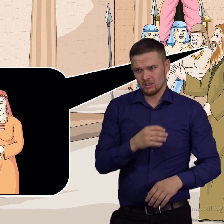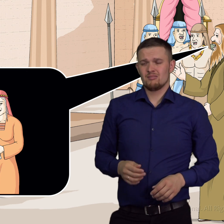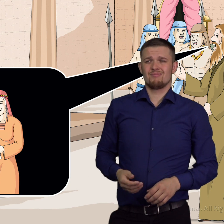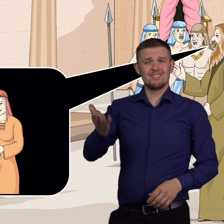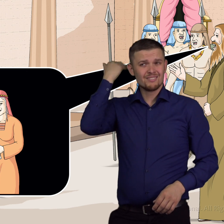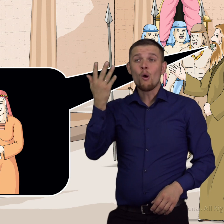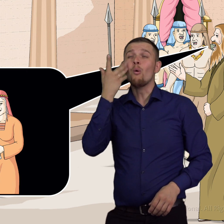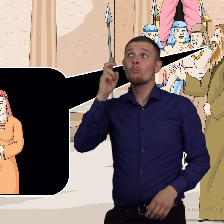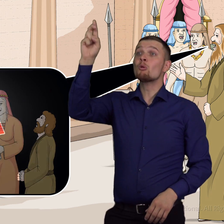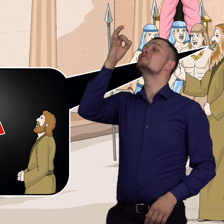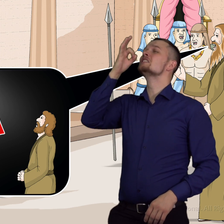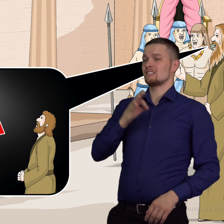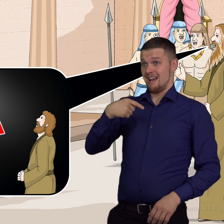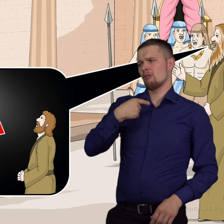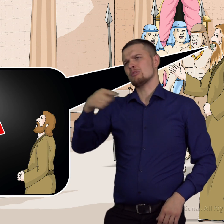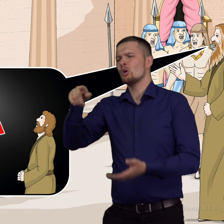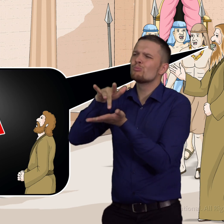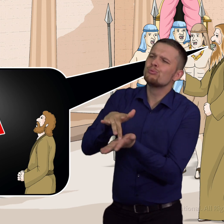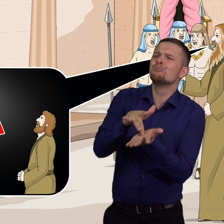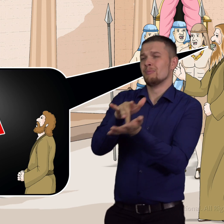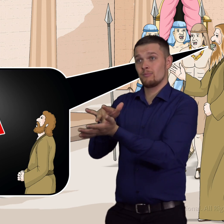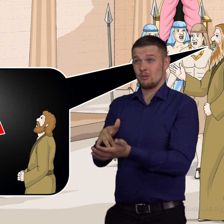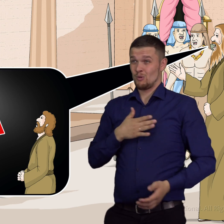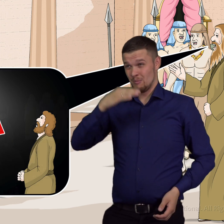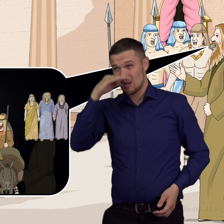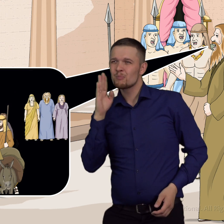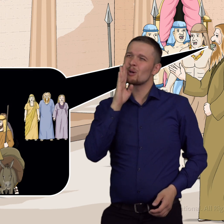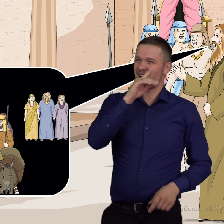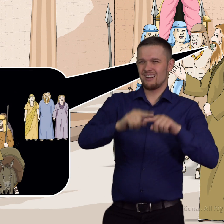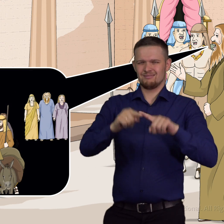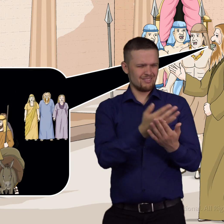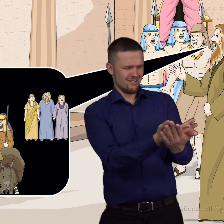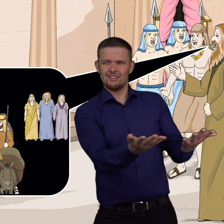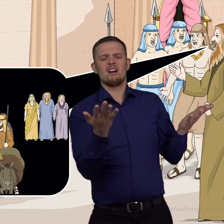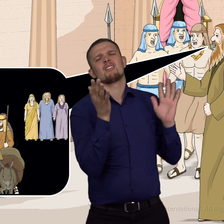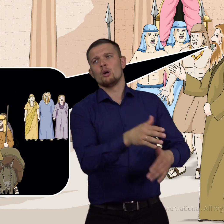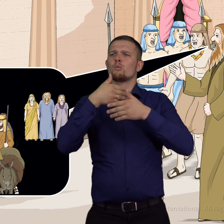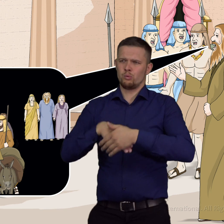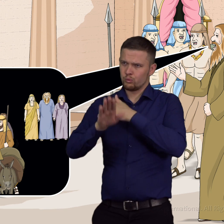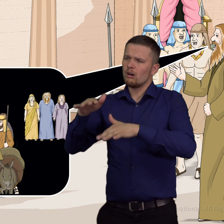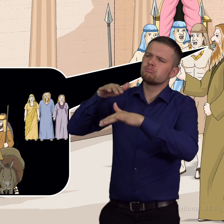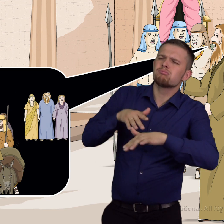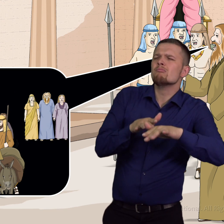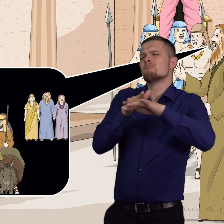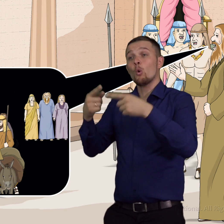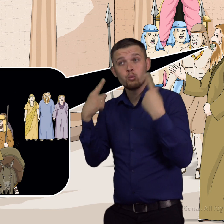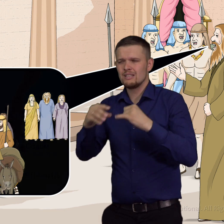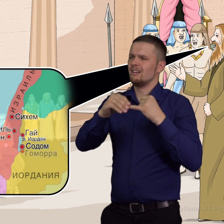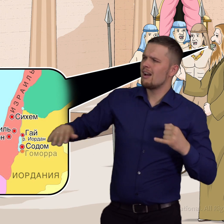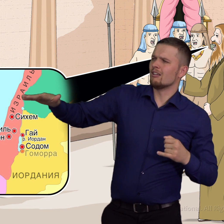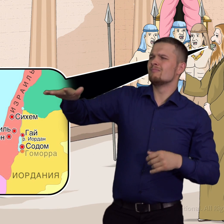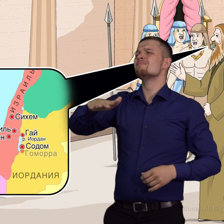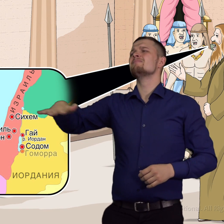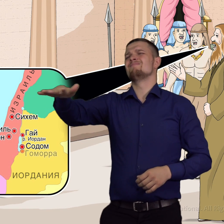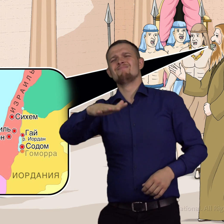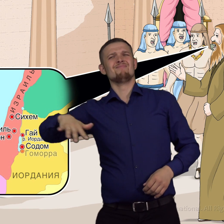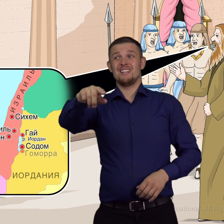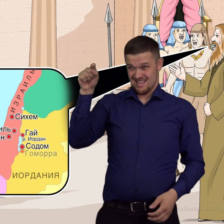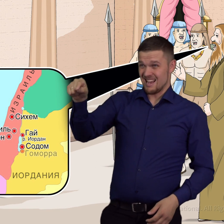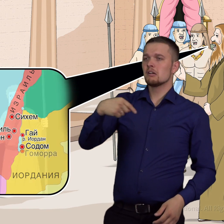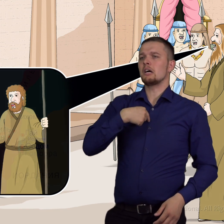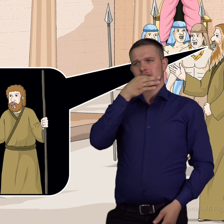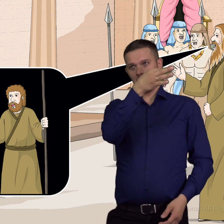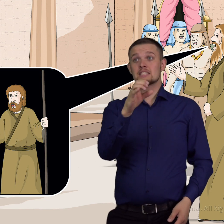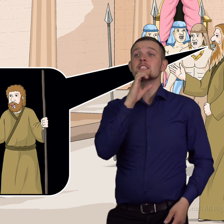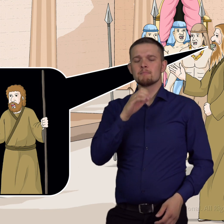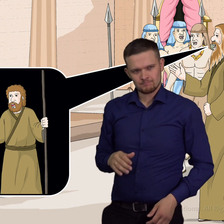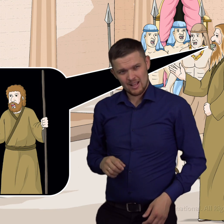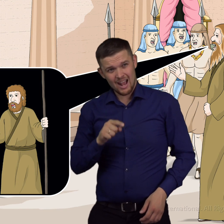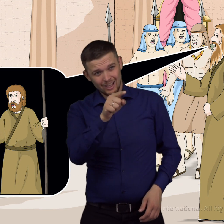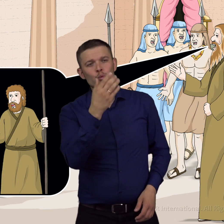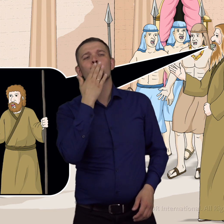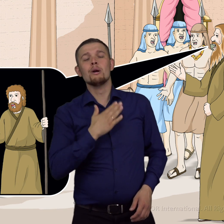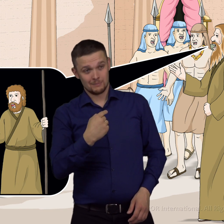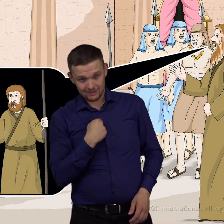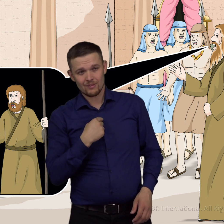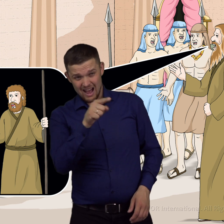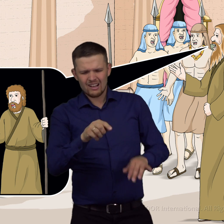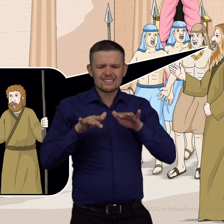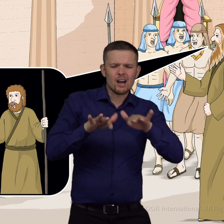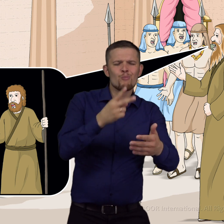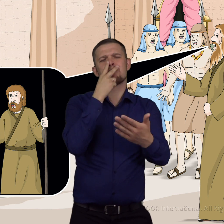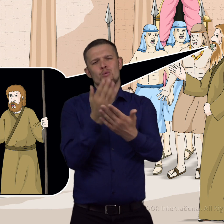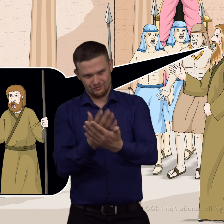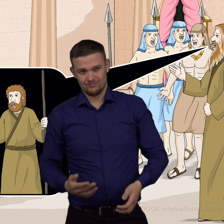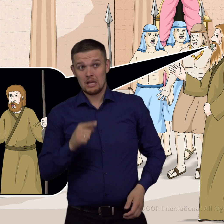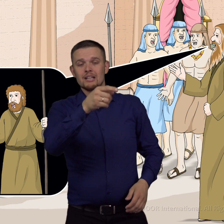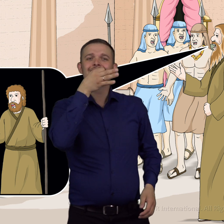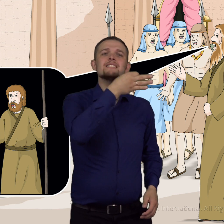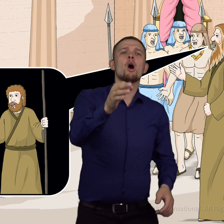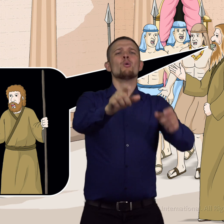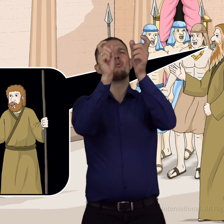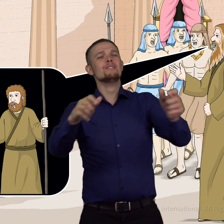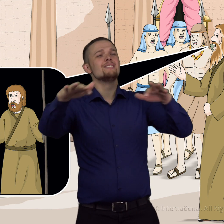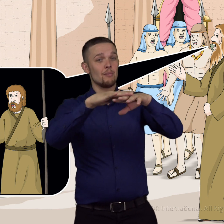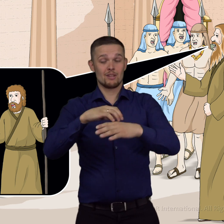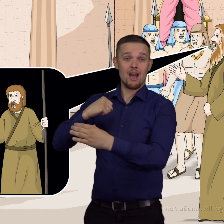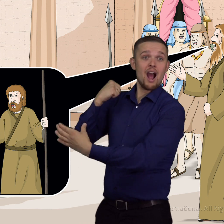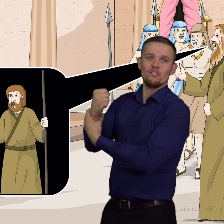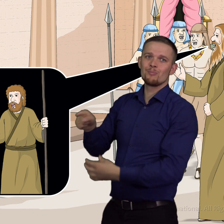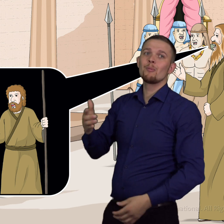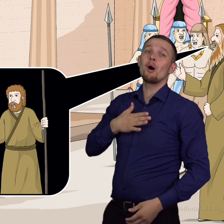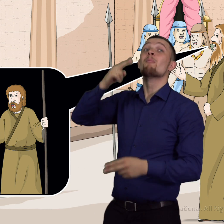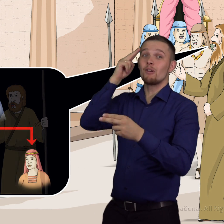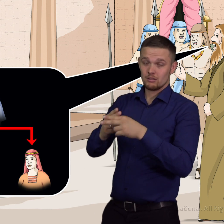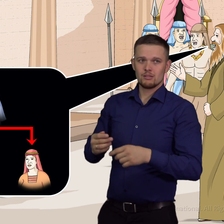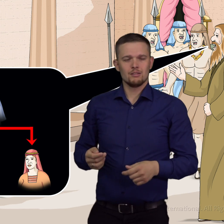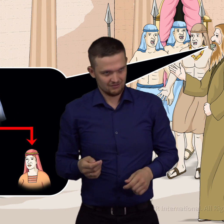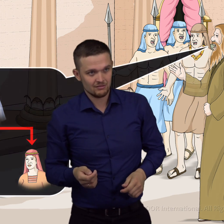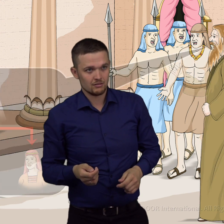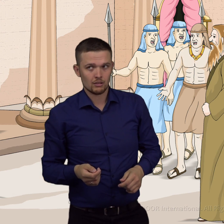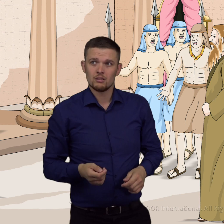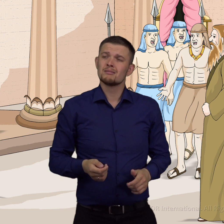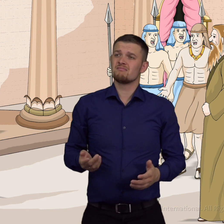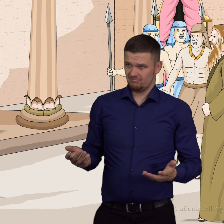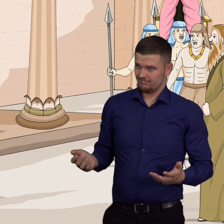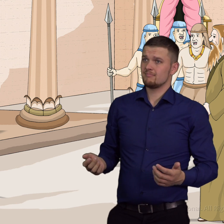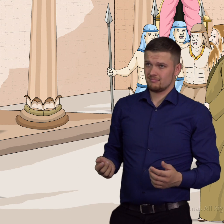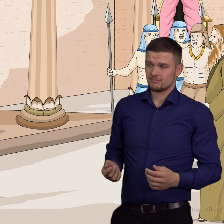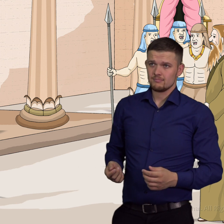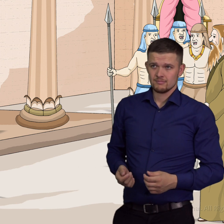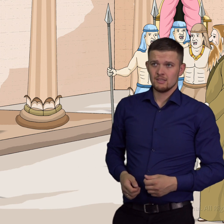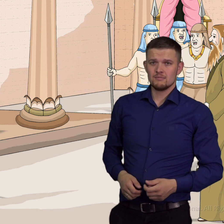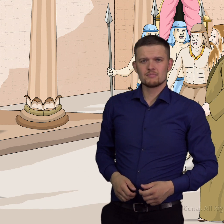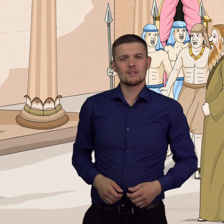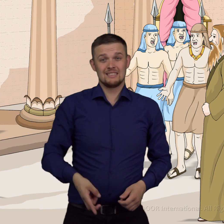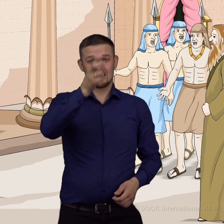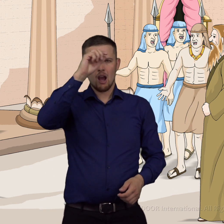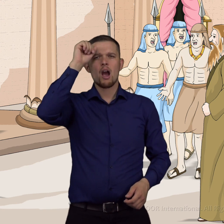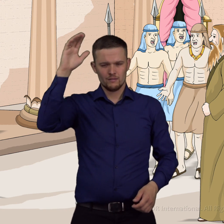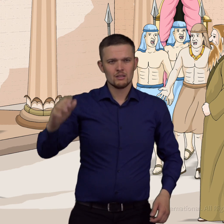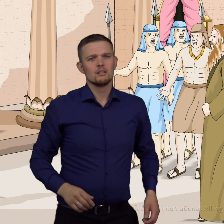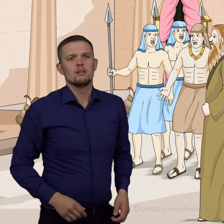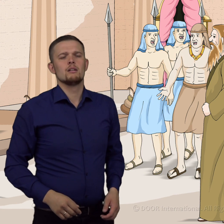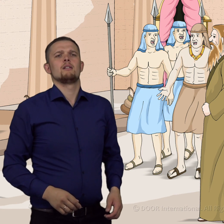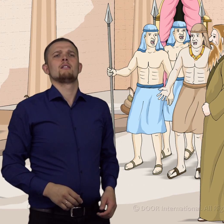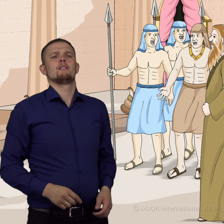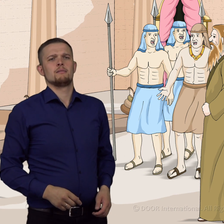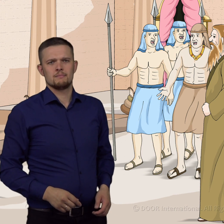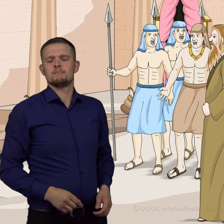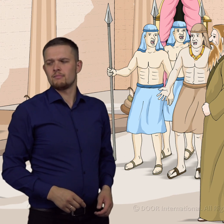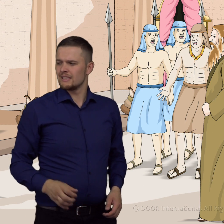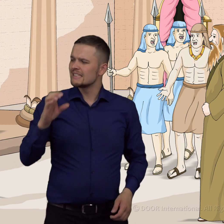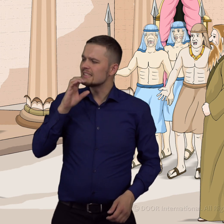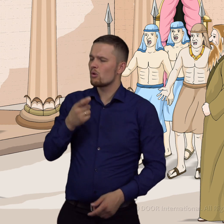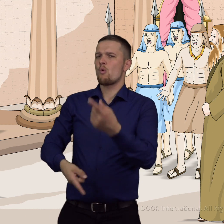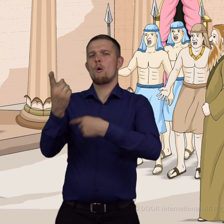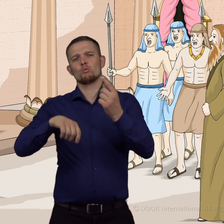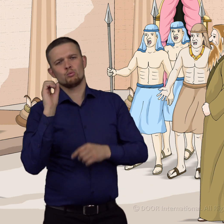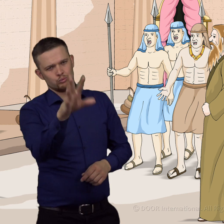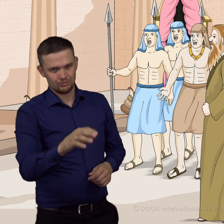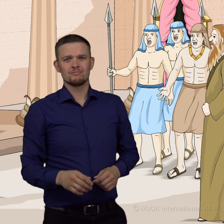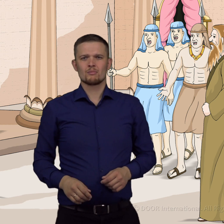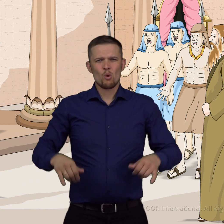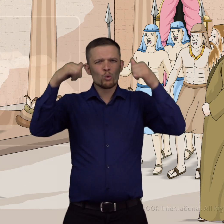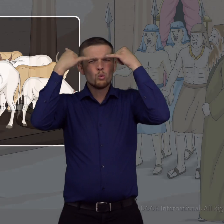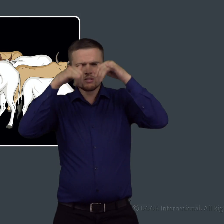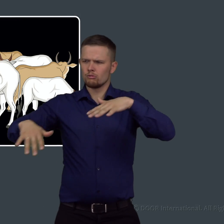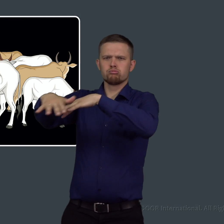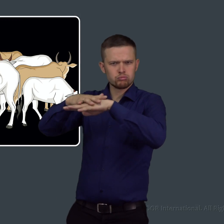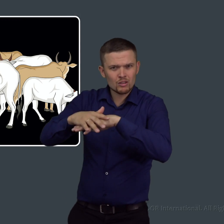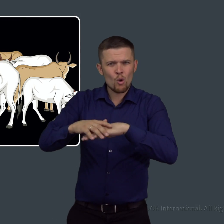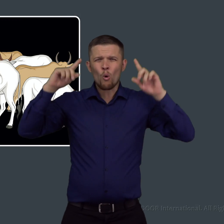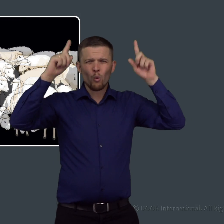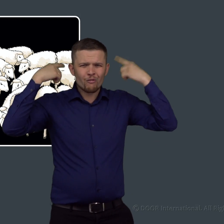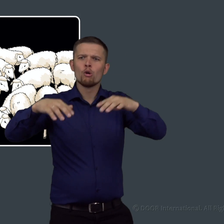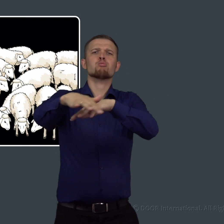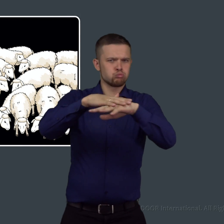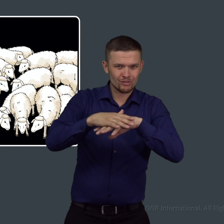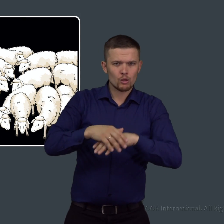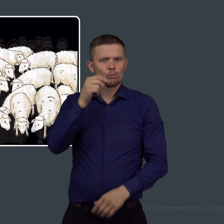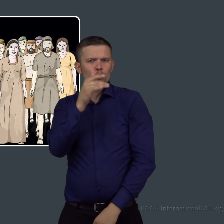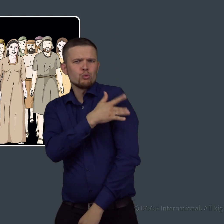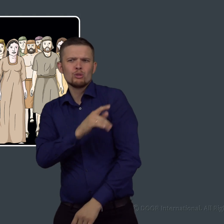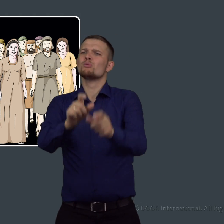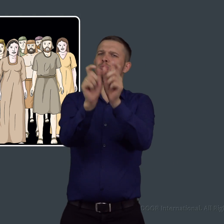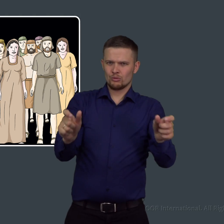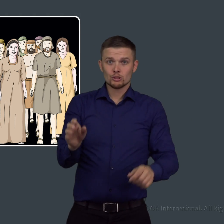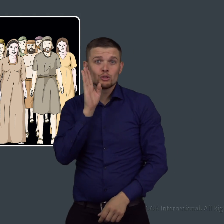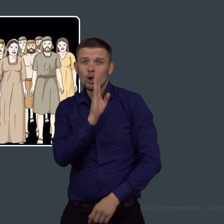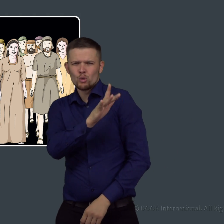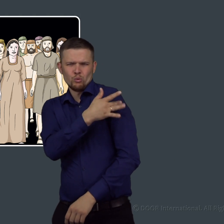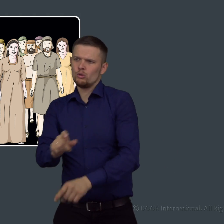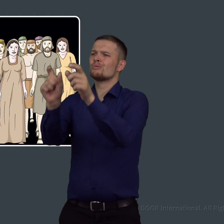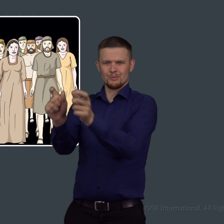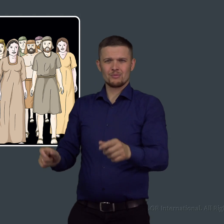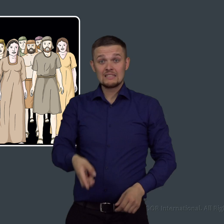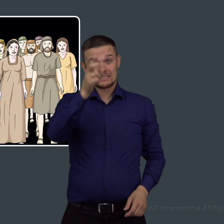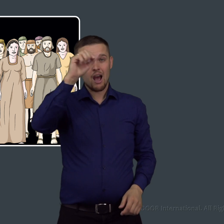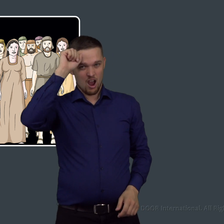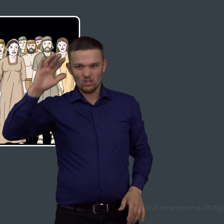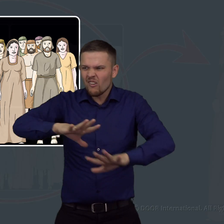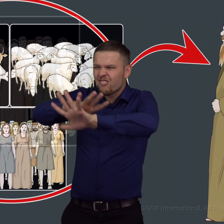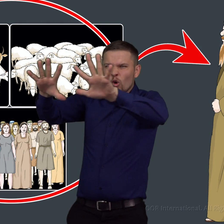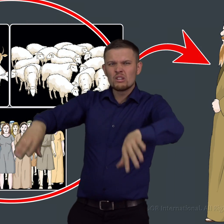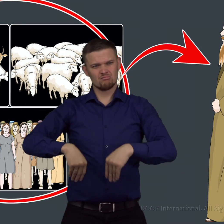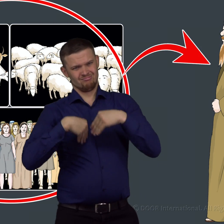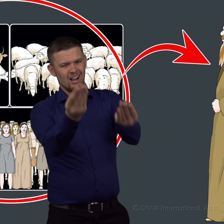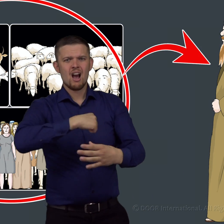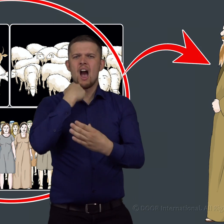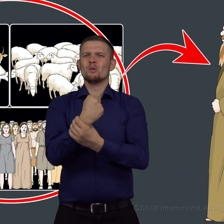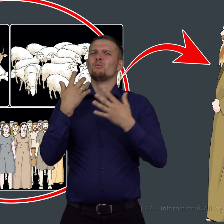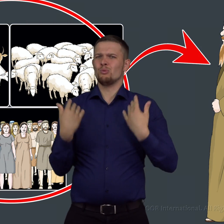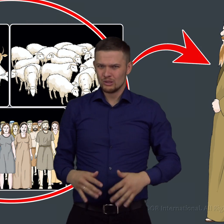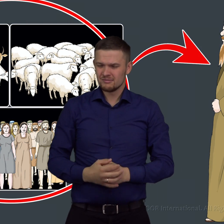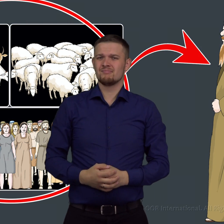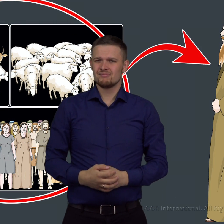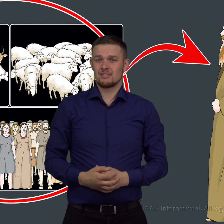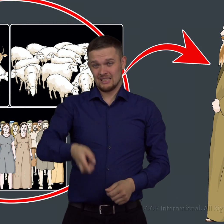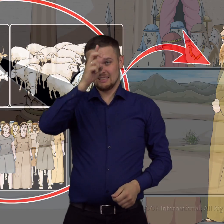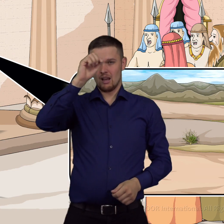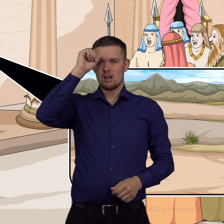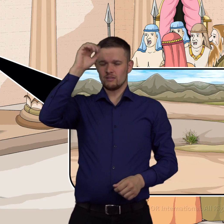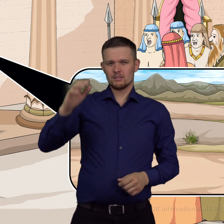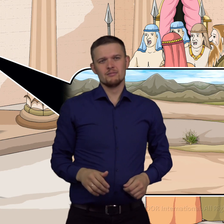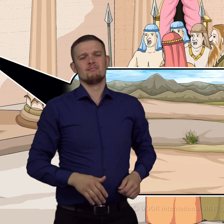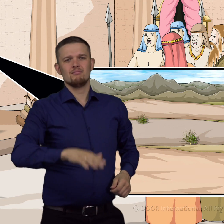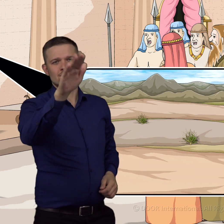So when God had me journey from my father’s house, I said to Sarah, ‘This is how you can show your loyalty to me: Wherever we go, say of me, “He is my brother.”’” So Abimelech brought sheep and cattle, menservants and maidservants, and he gave them to Abraham and restored his wife Sarah to him.